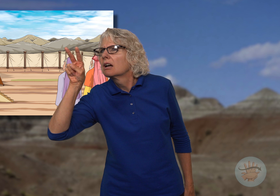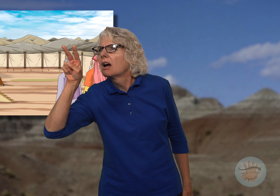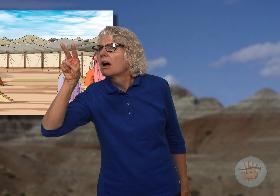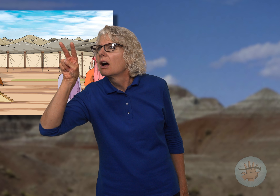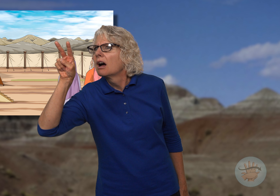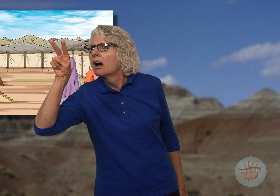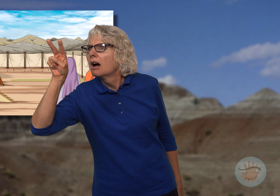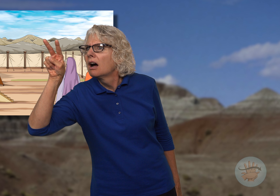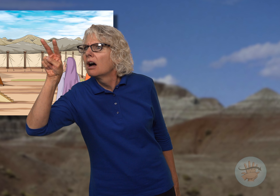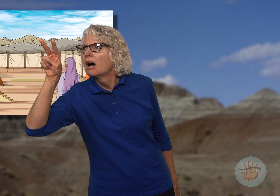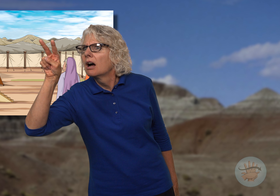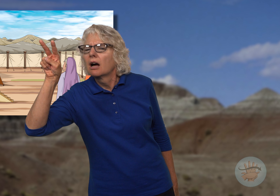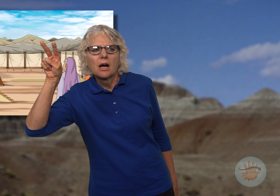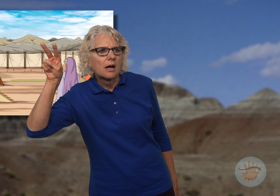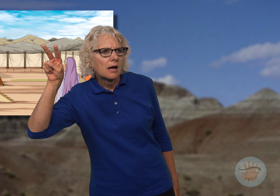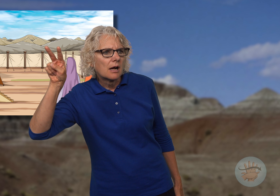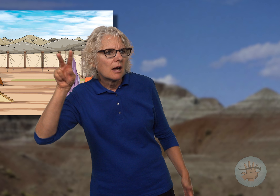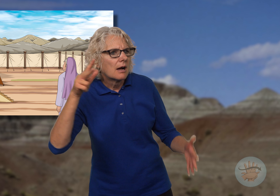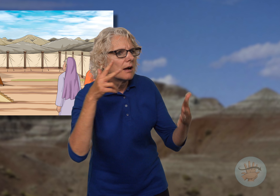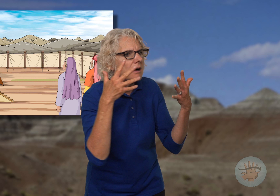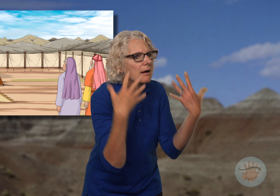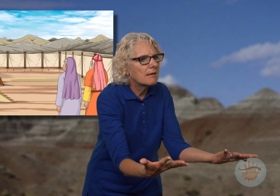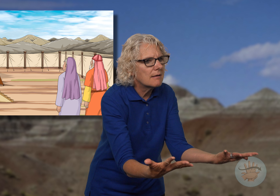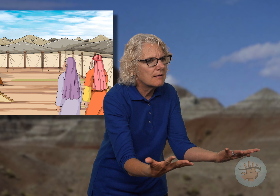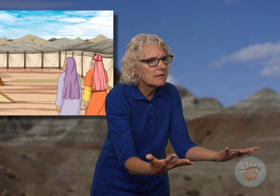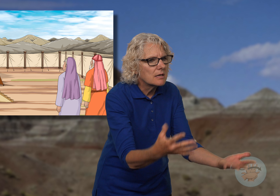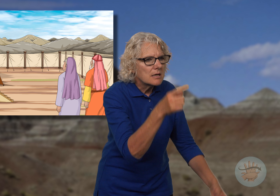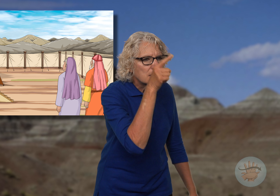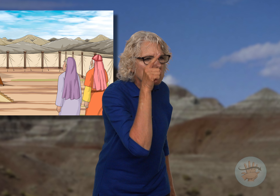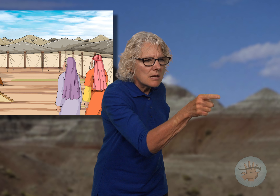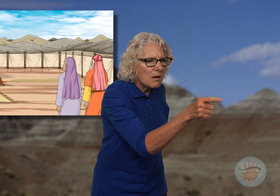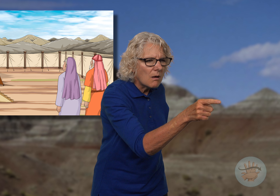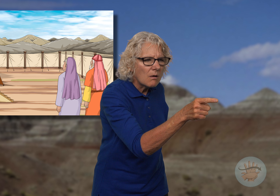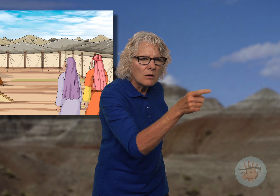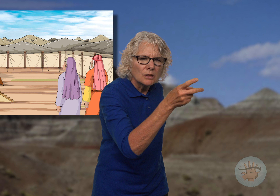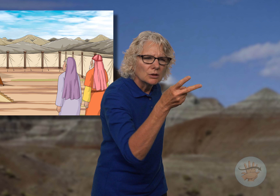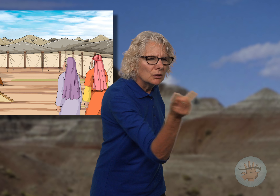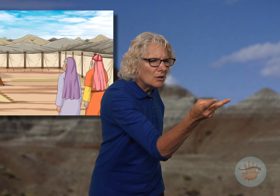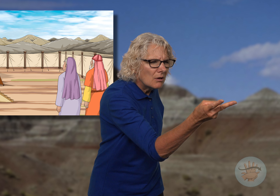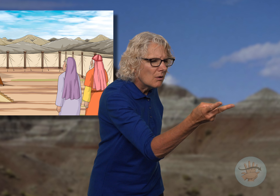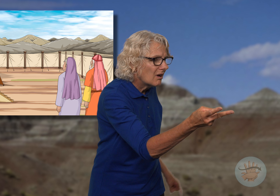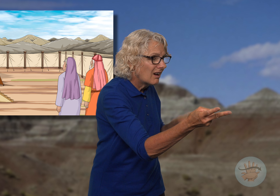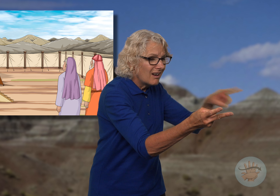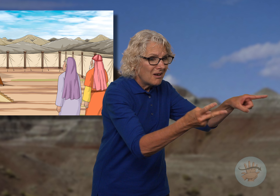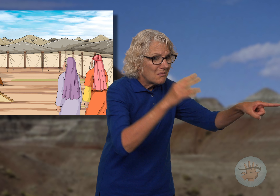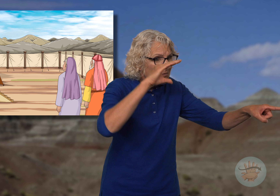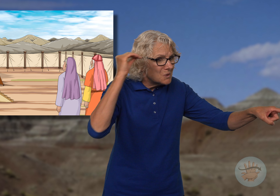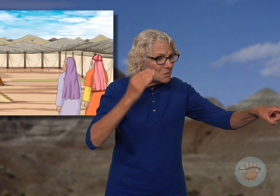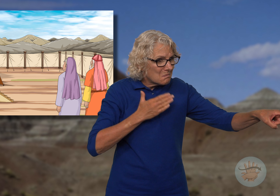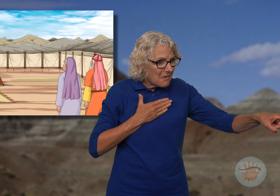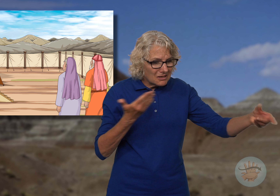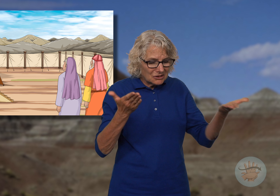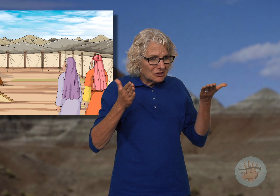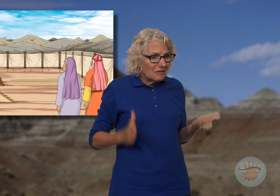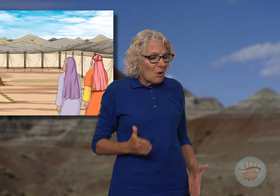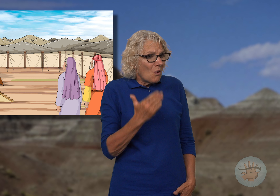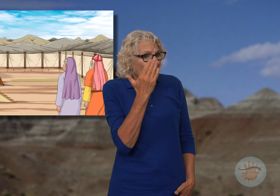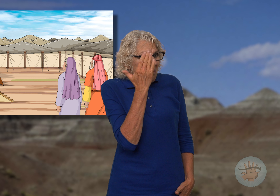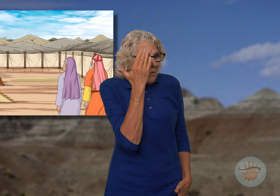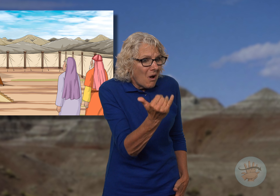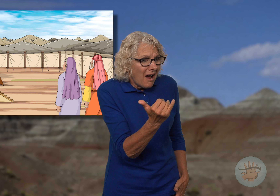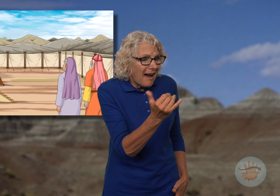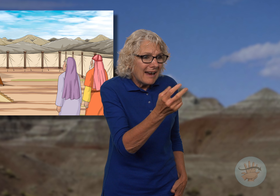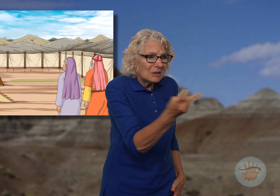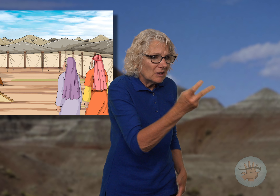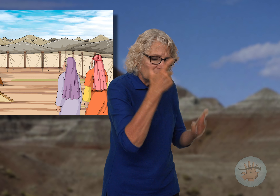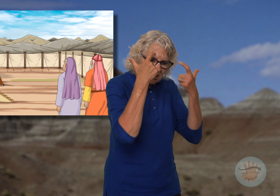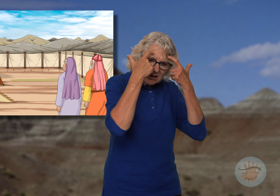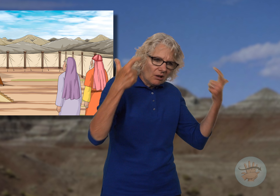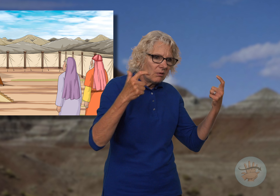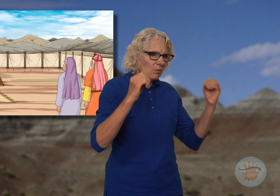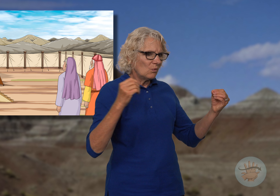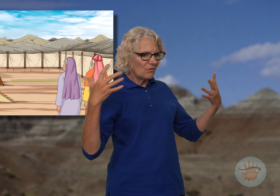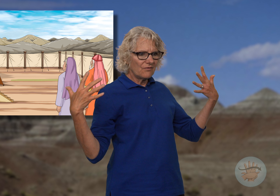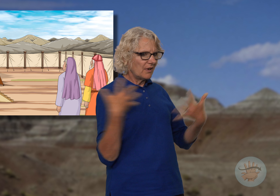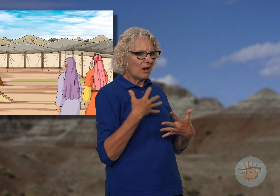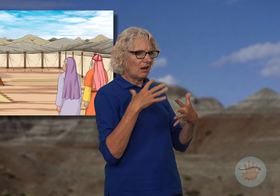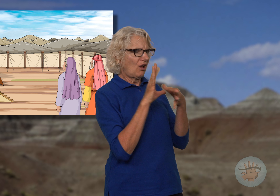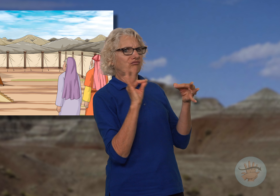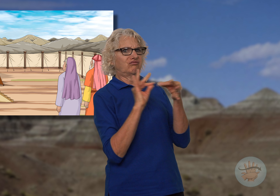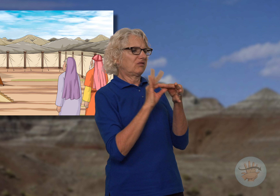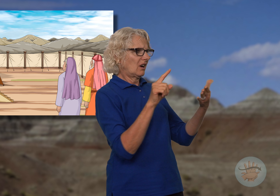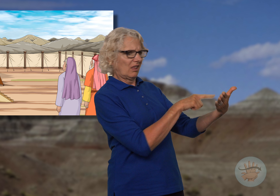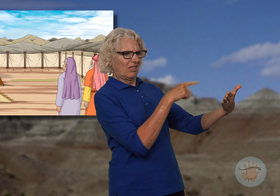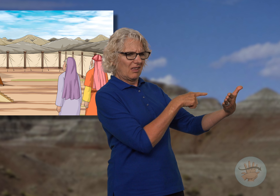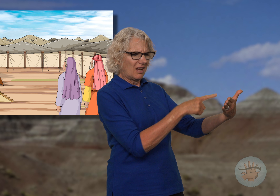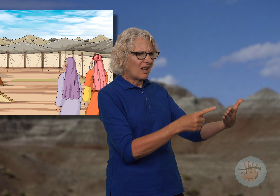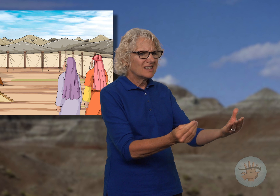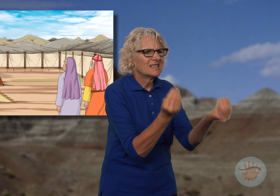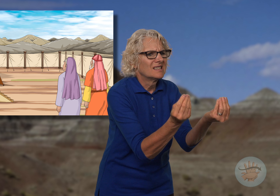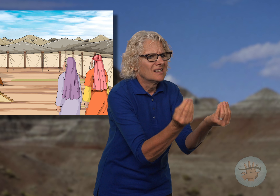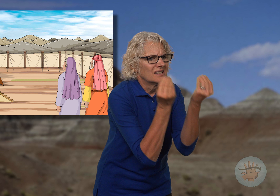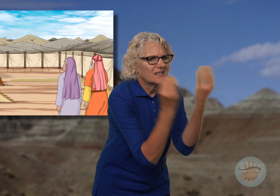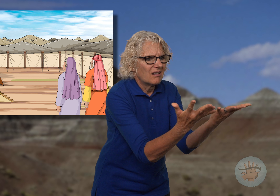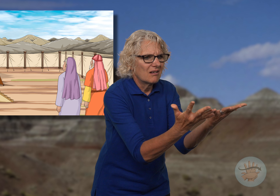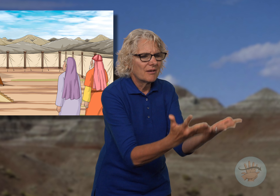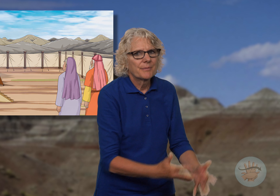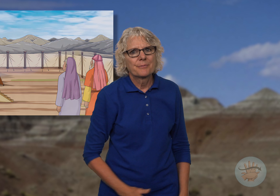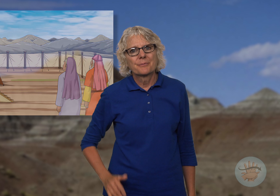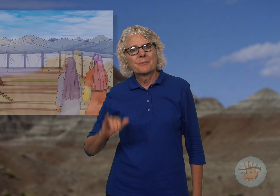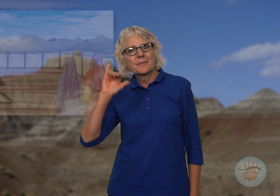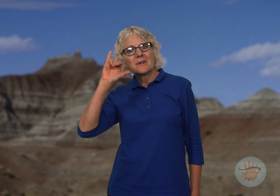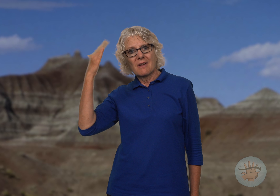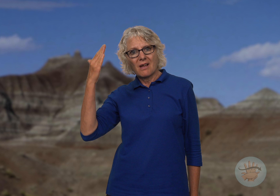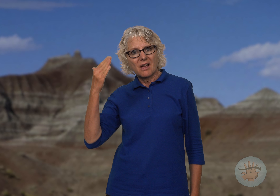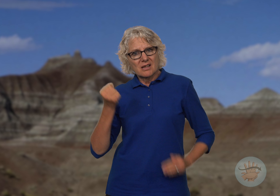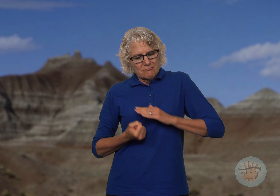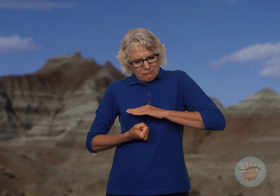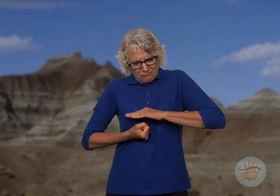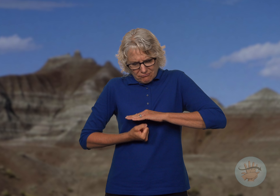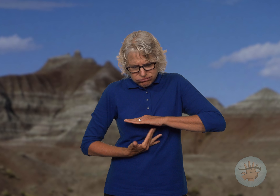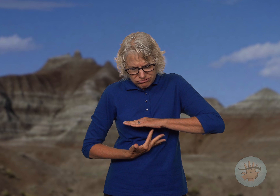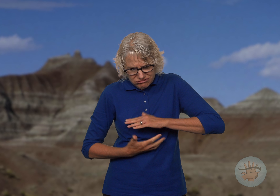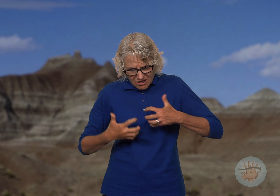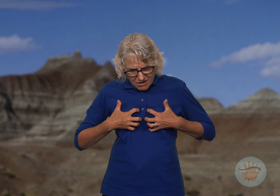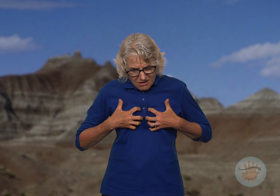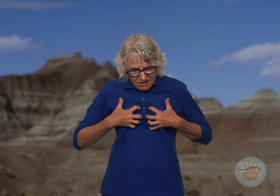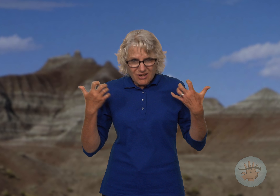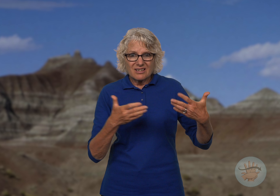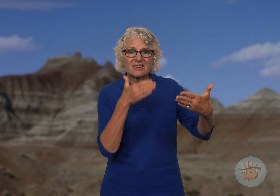Why then were you unafraid to speak against My servant Moses?”